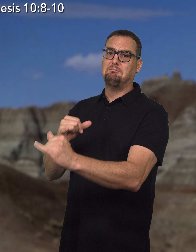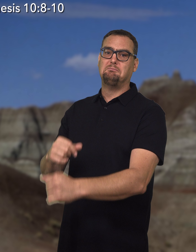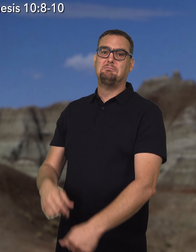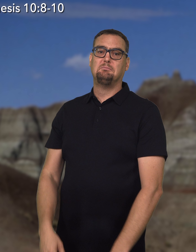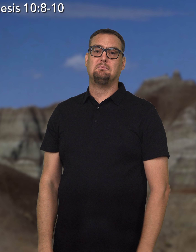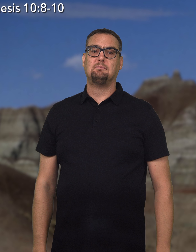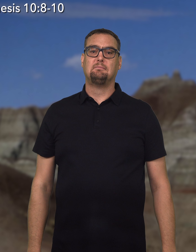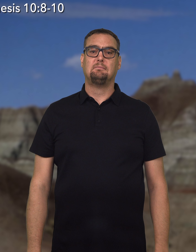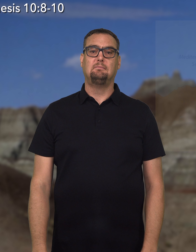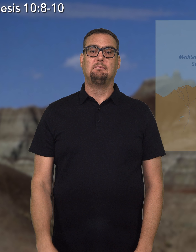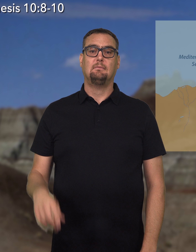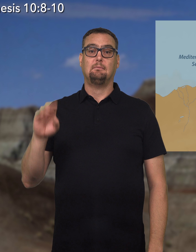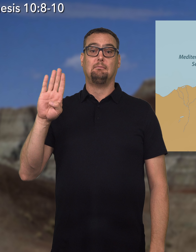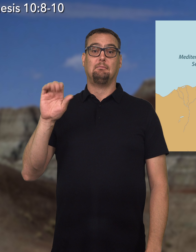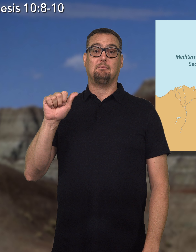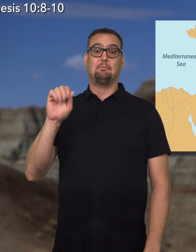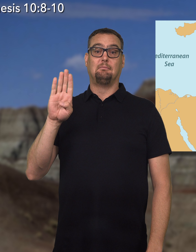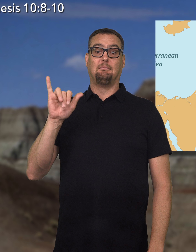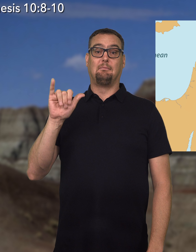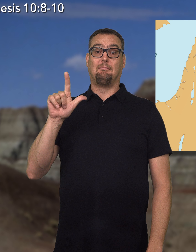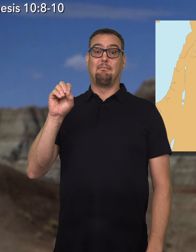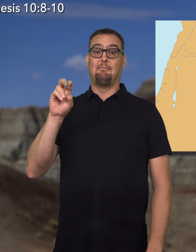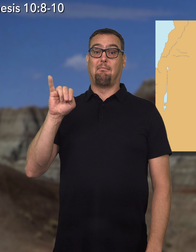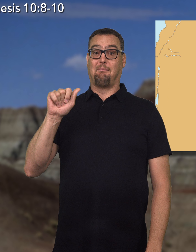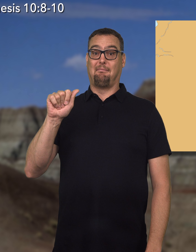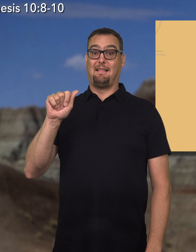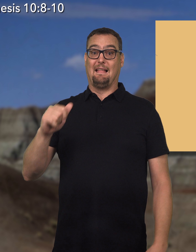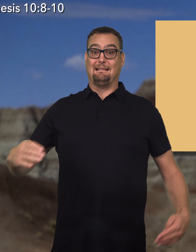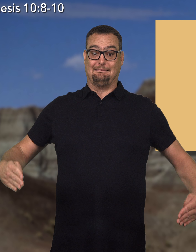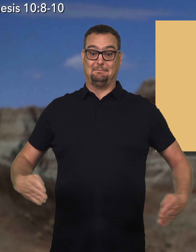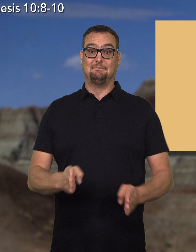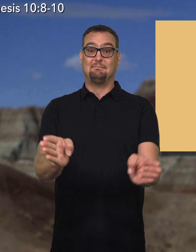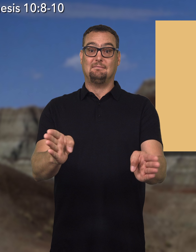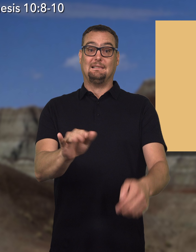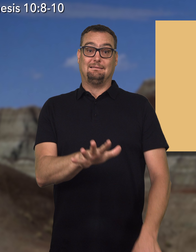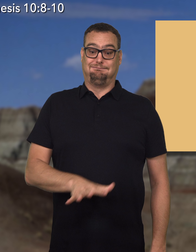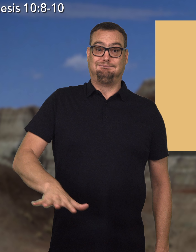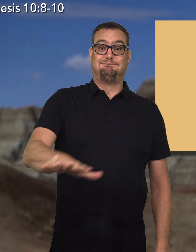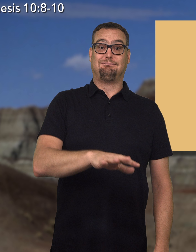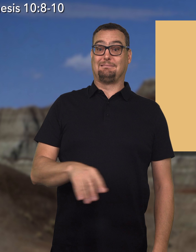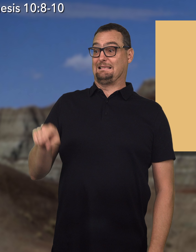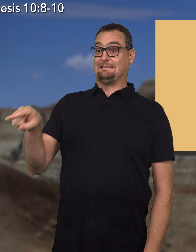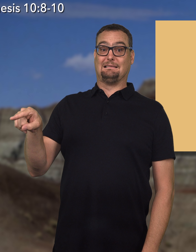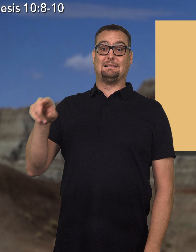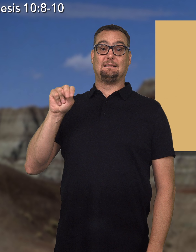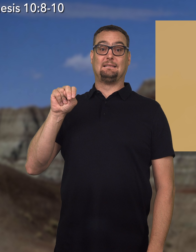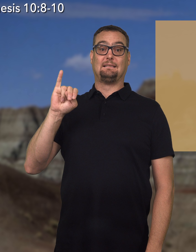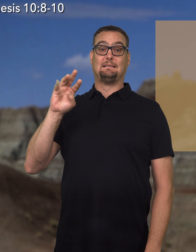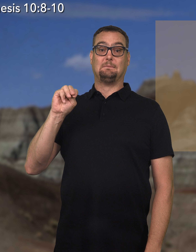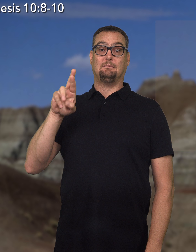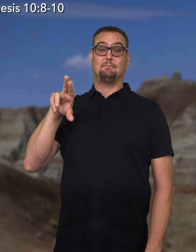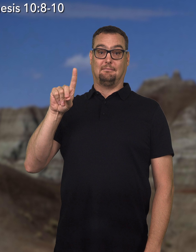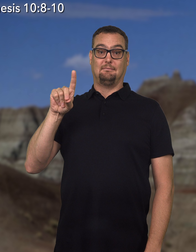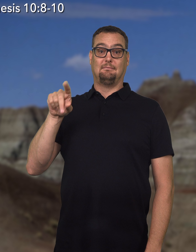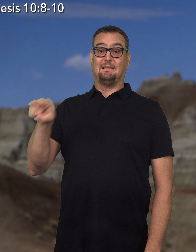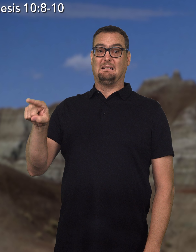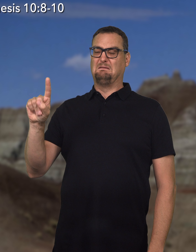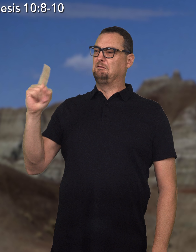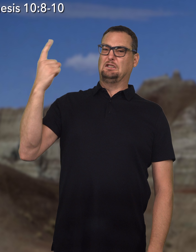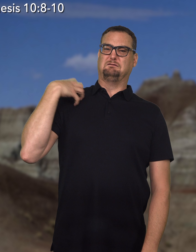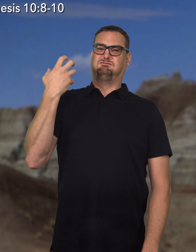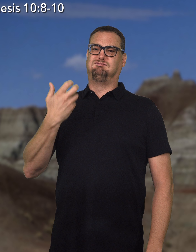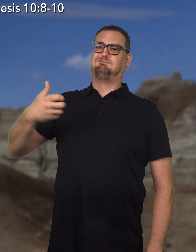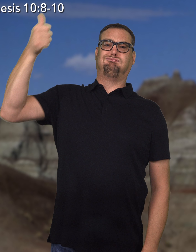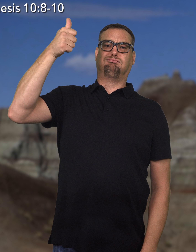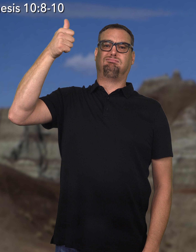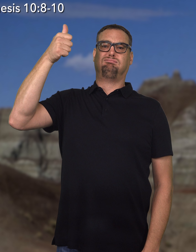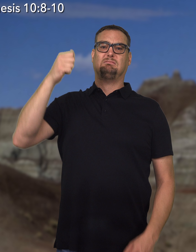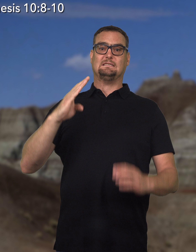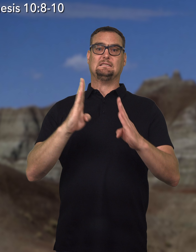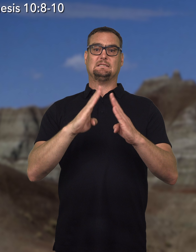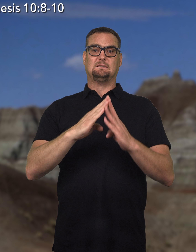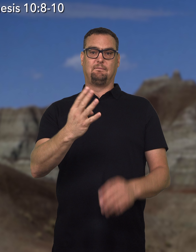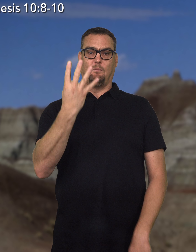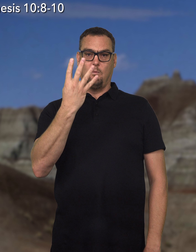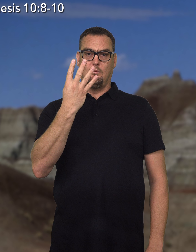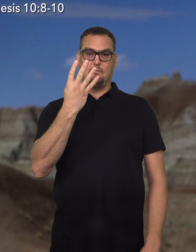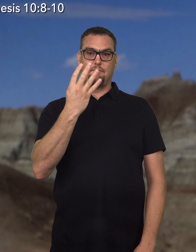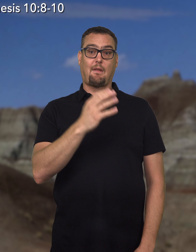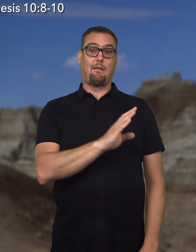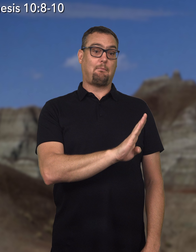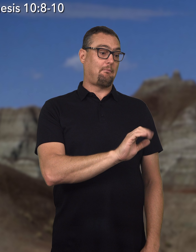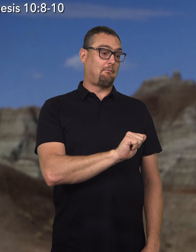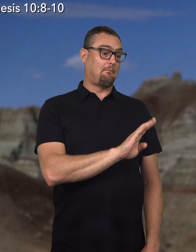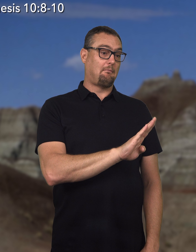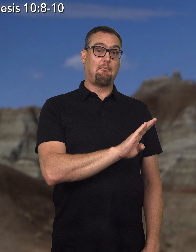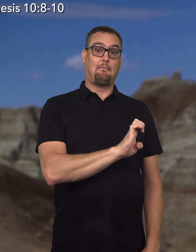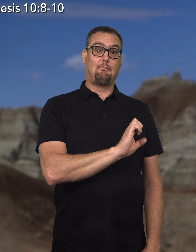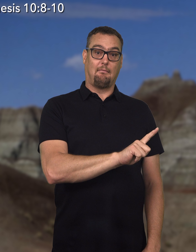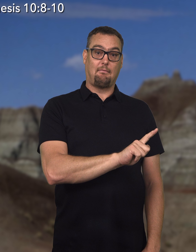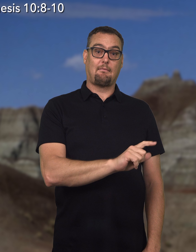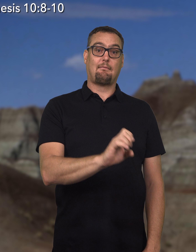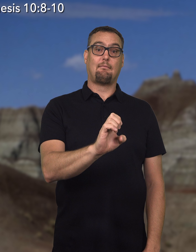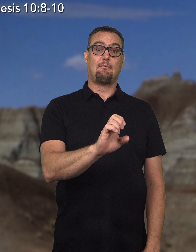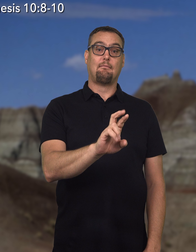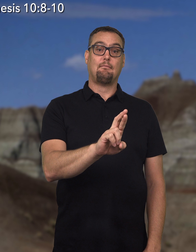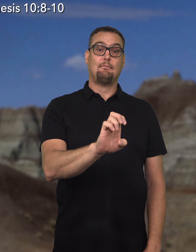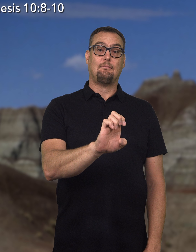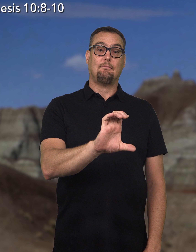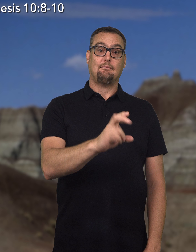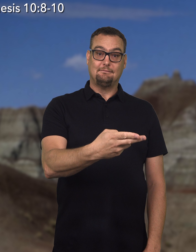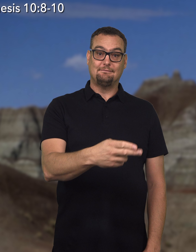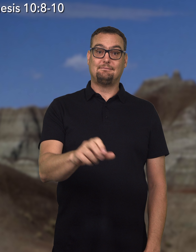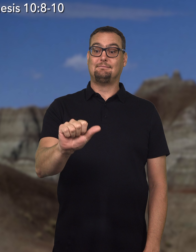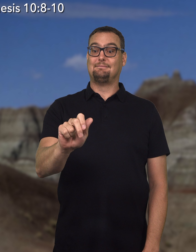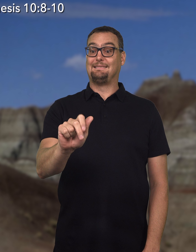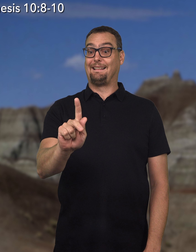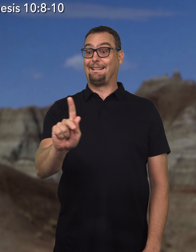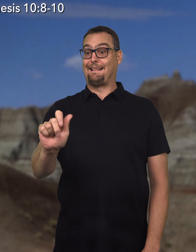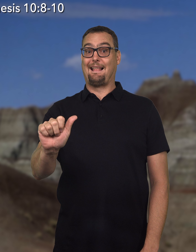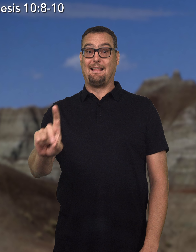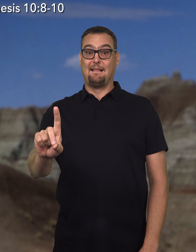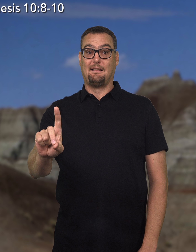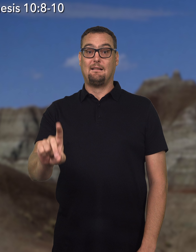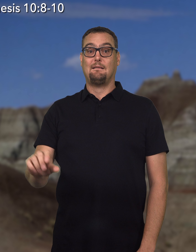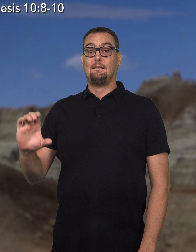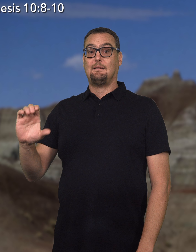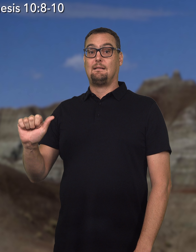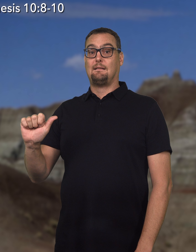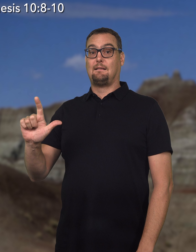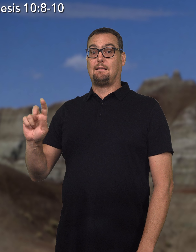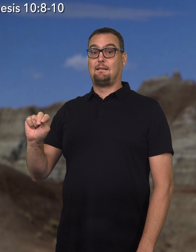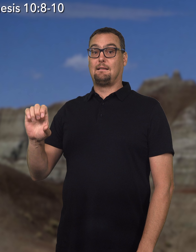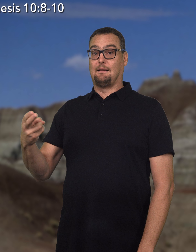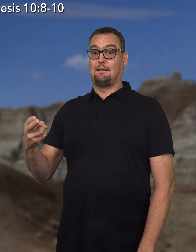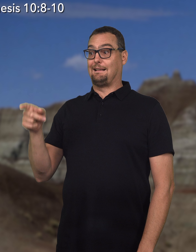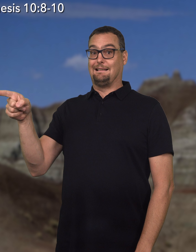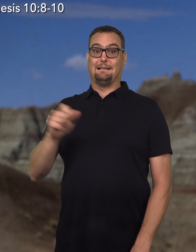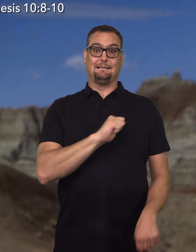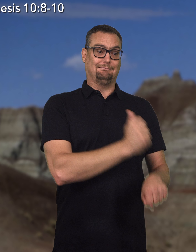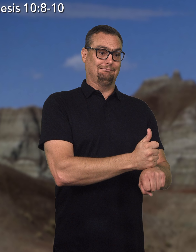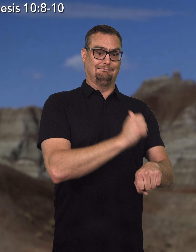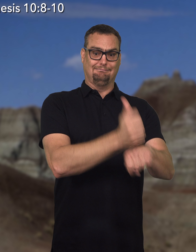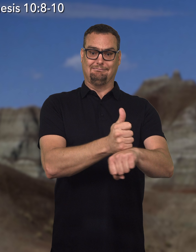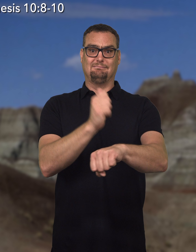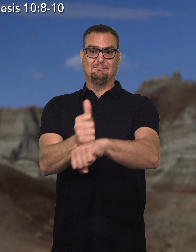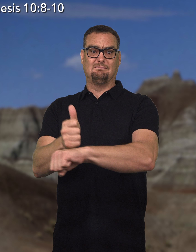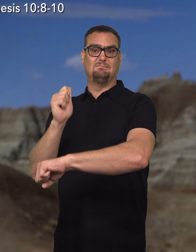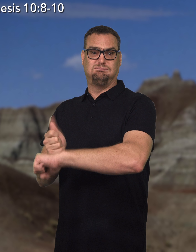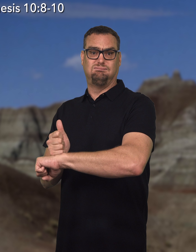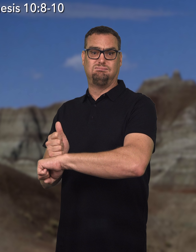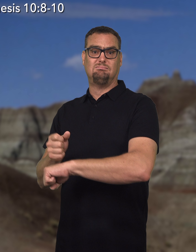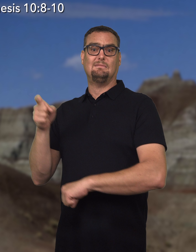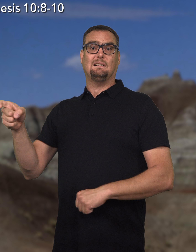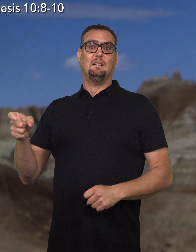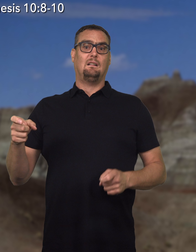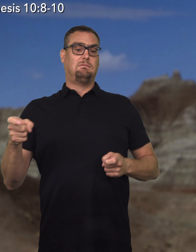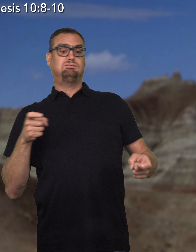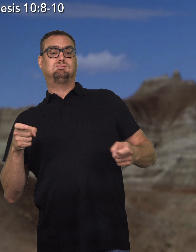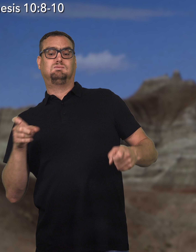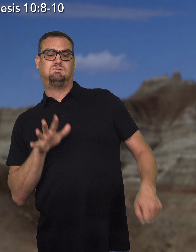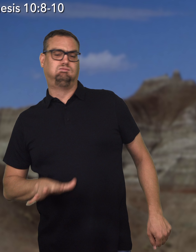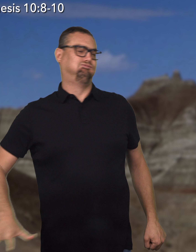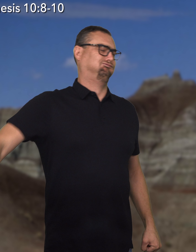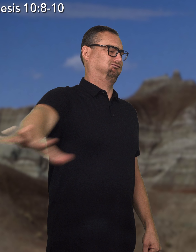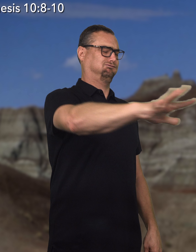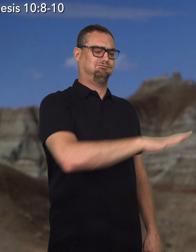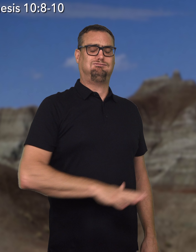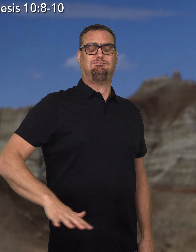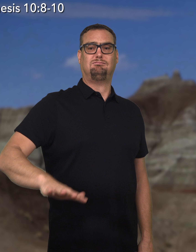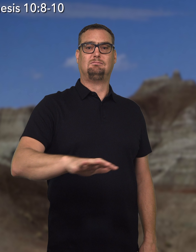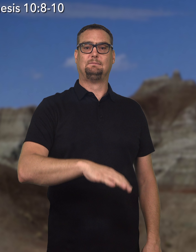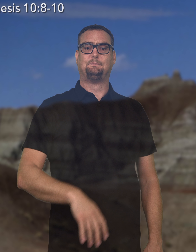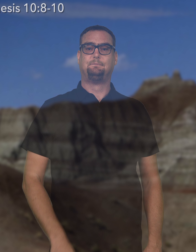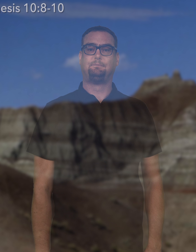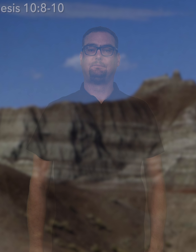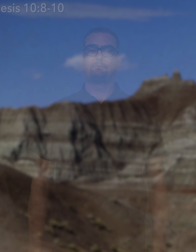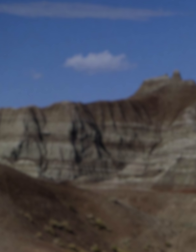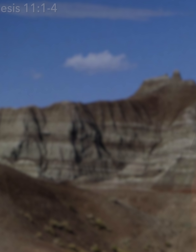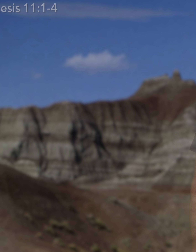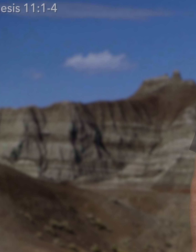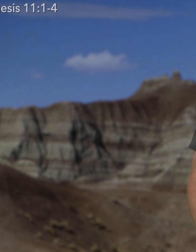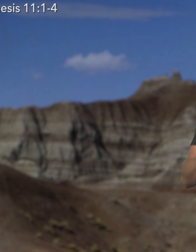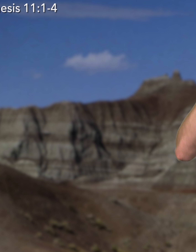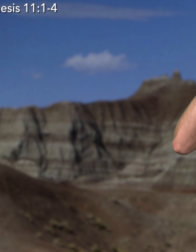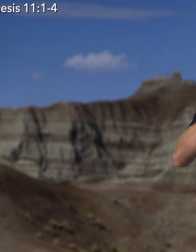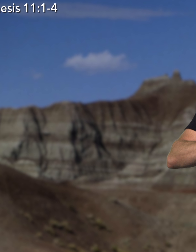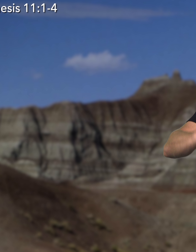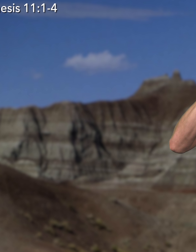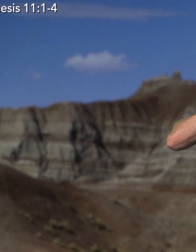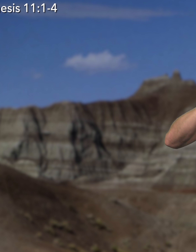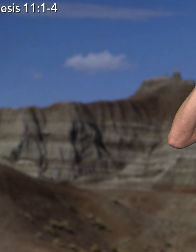His kingdom began in Babylon, Erech, Accad, and Calneh, in the land of Shinar.